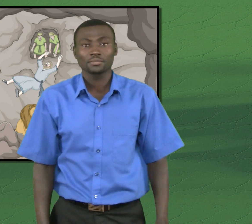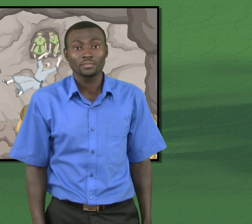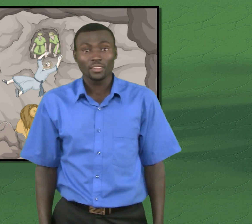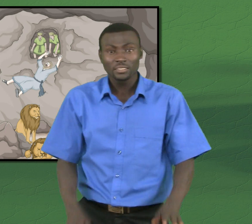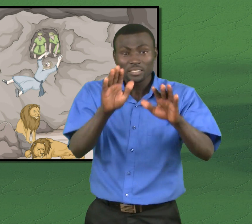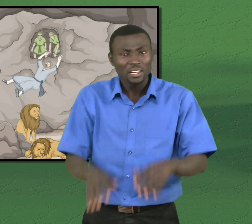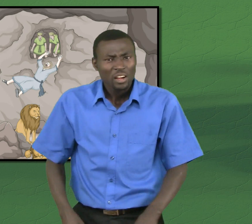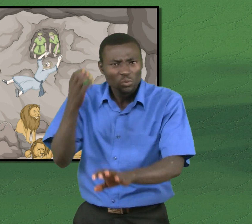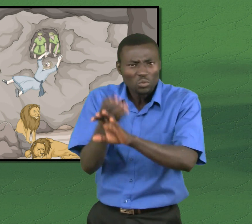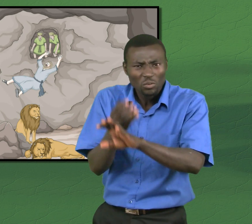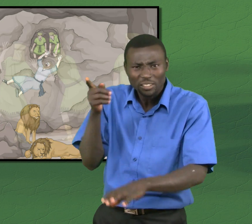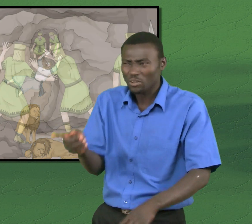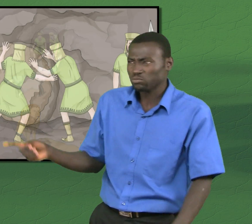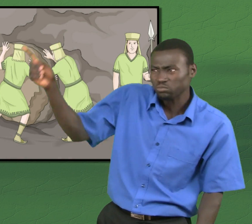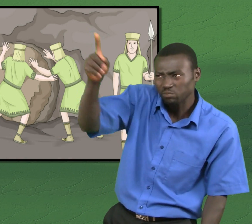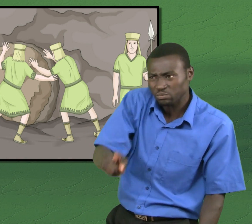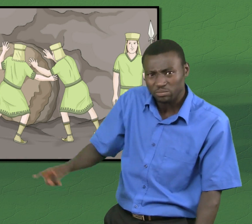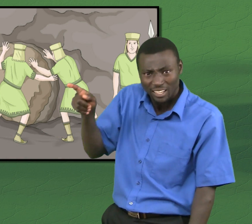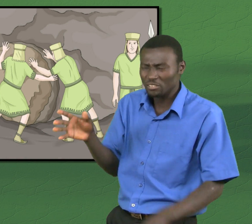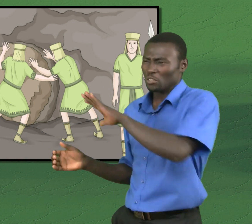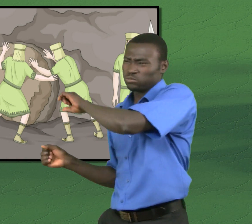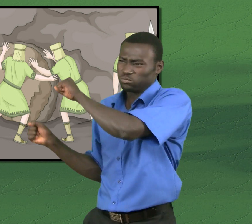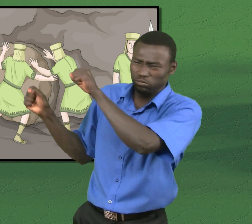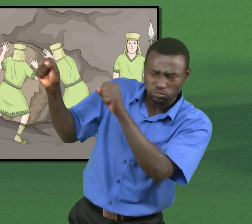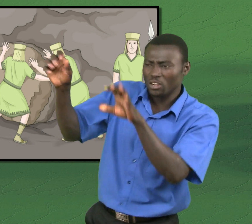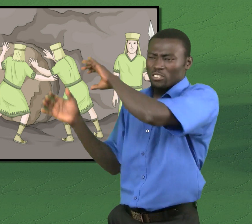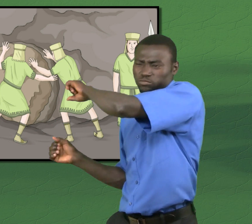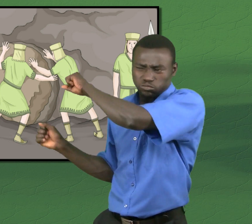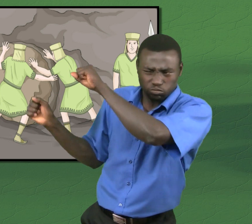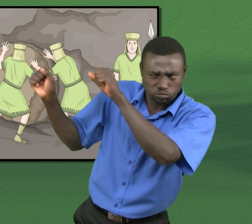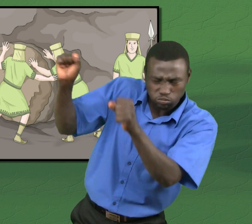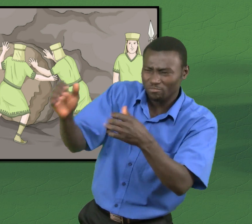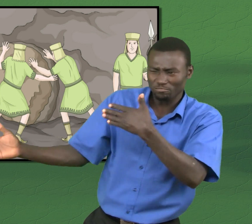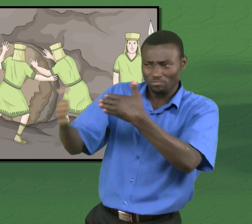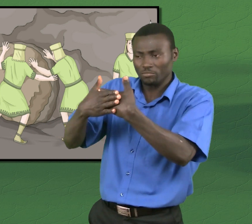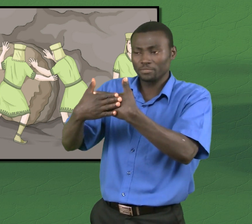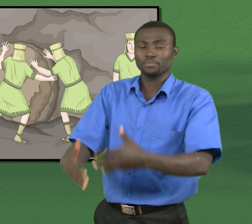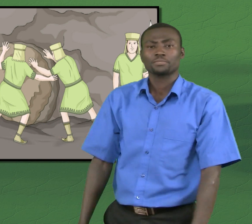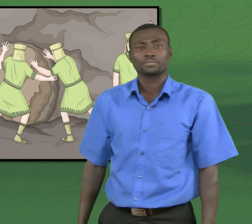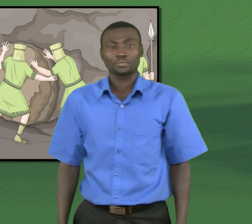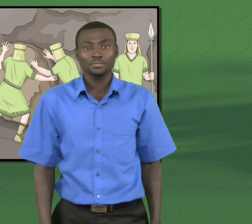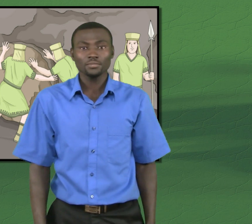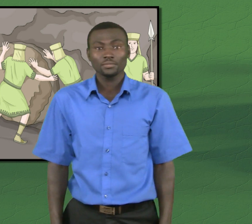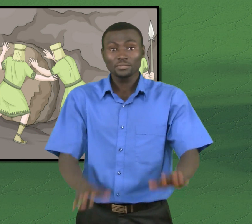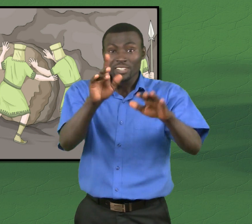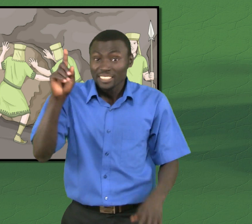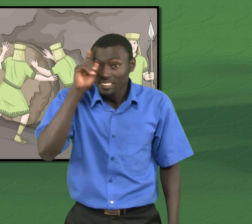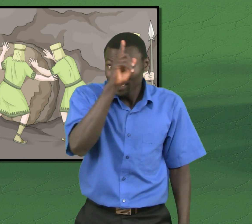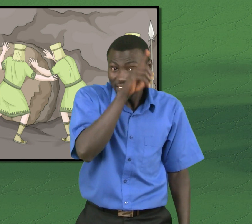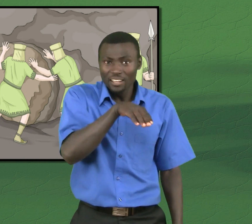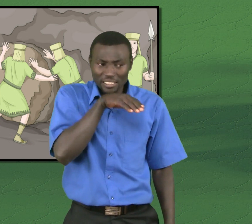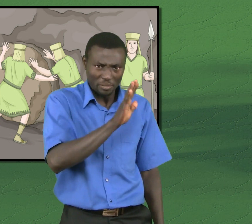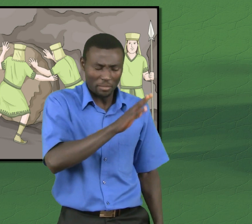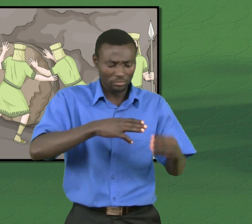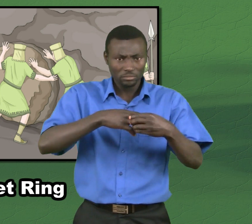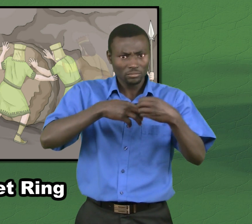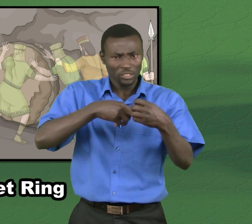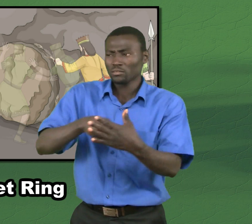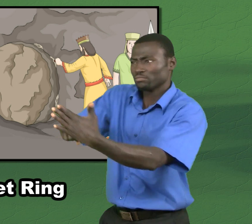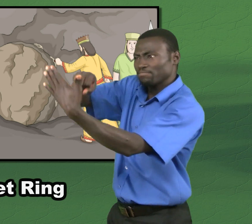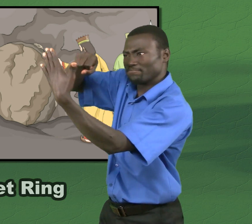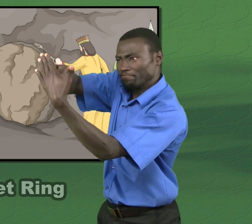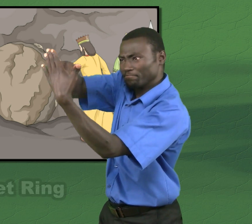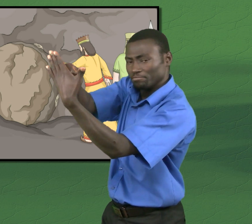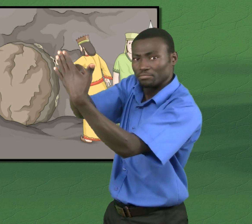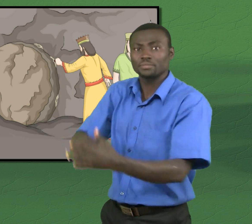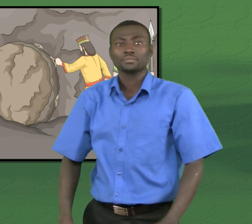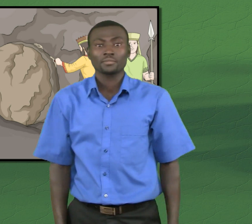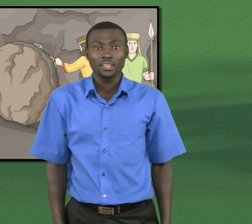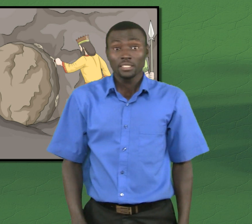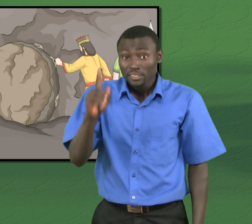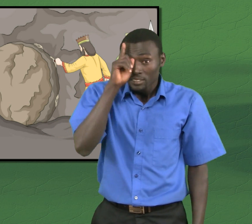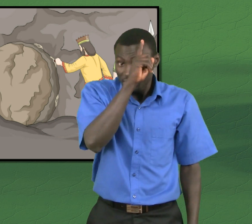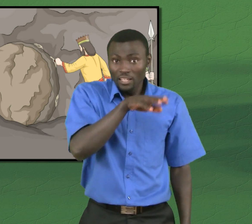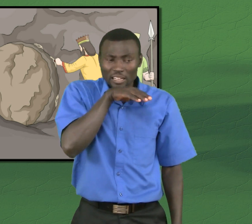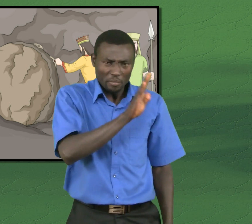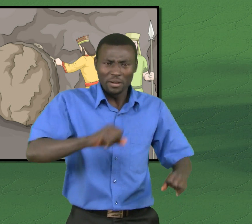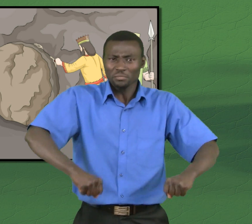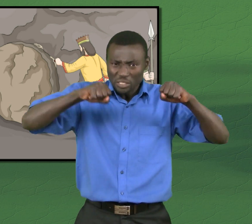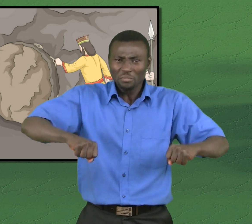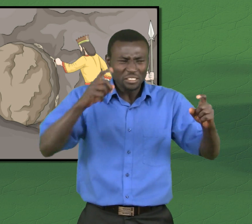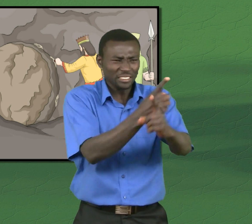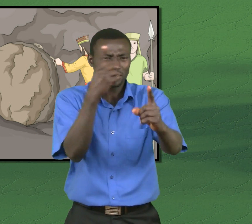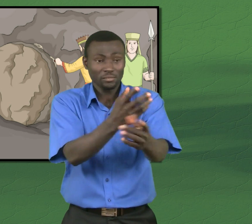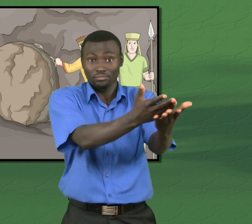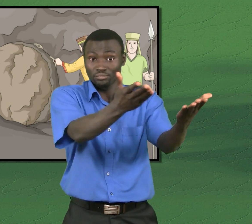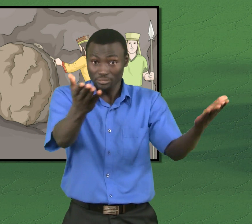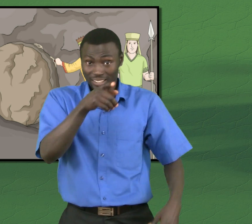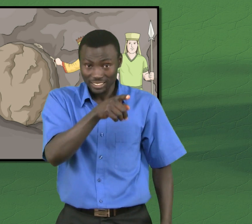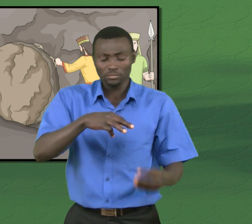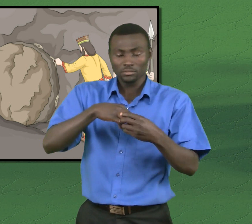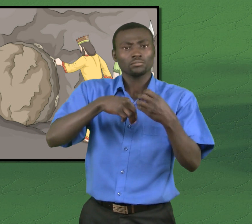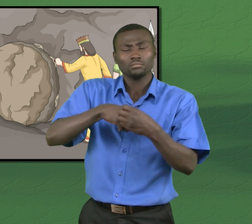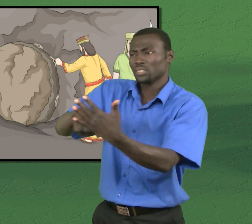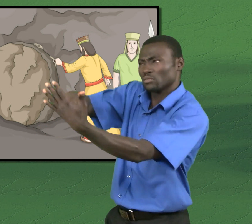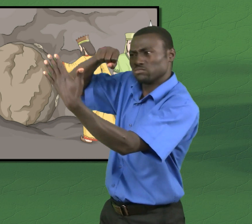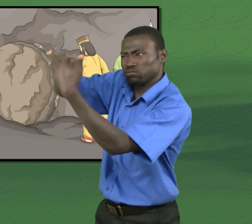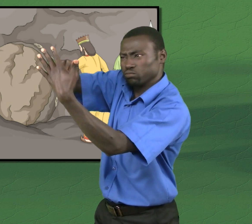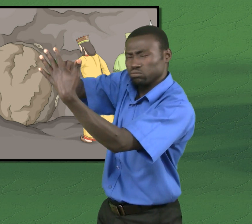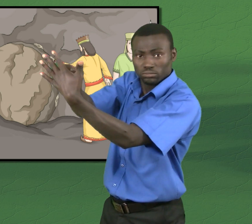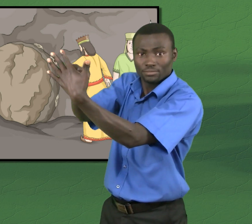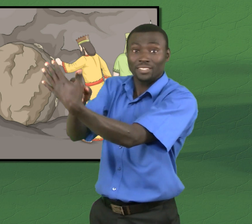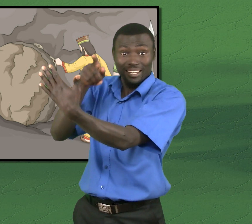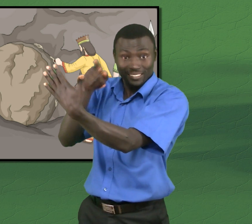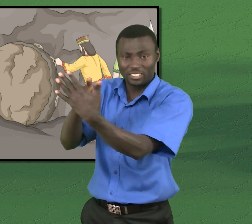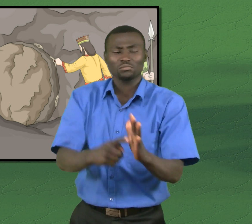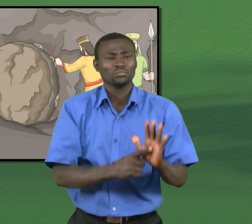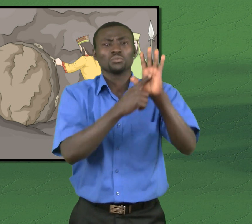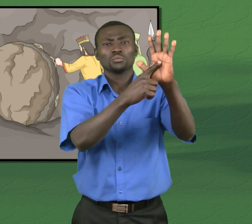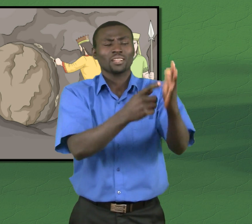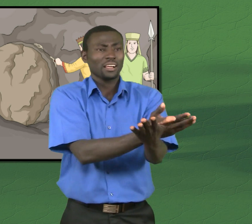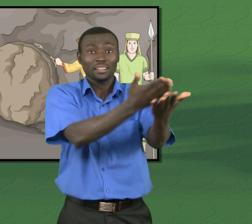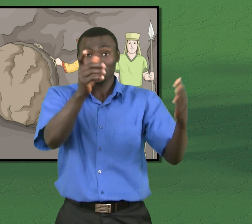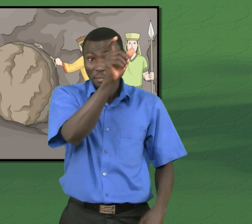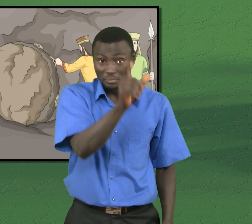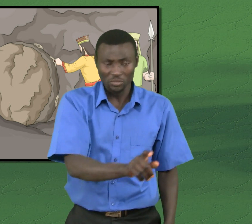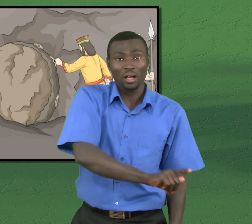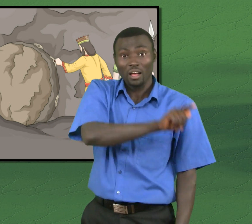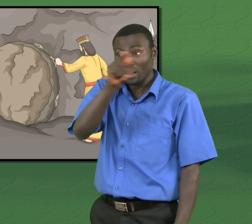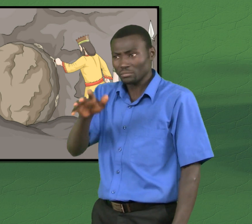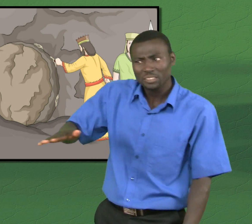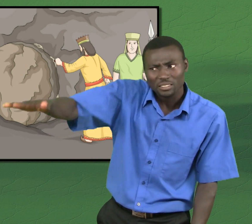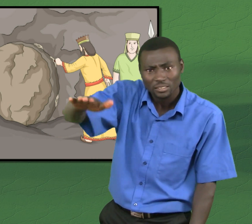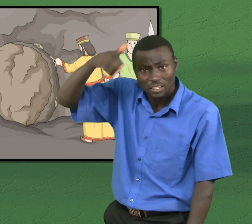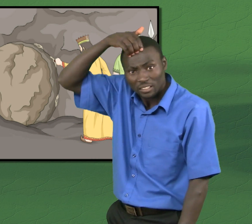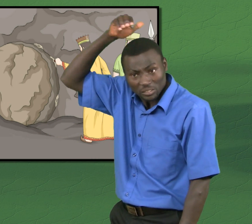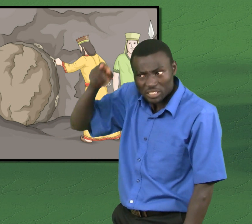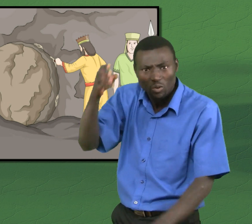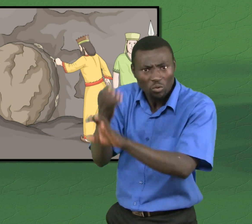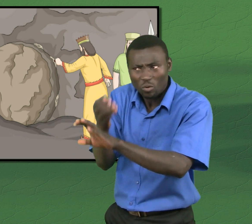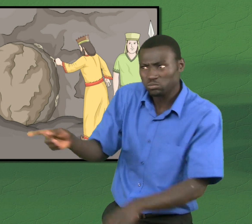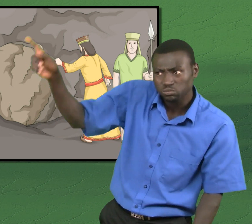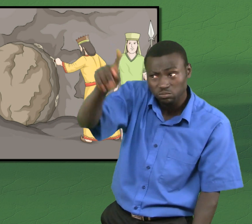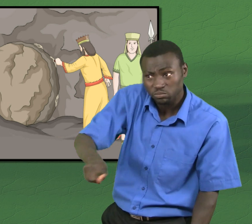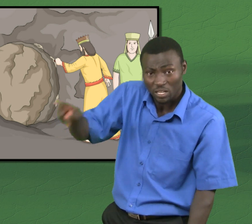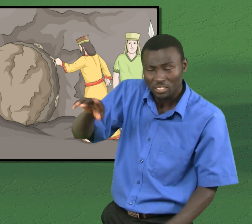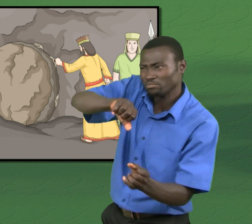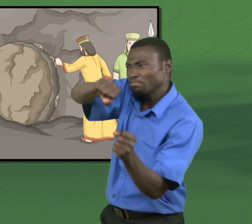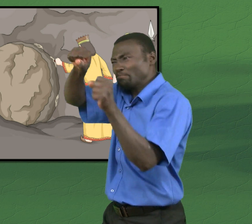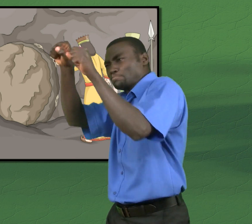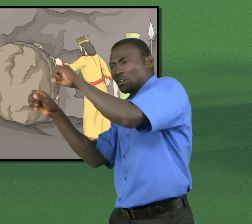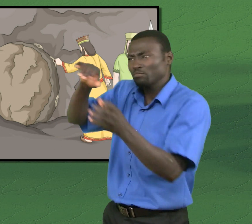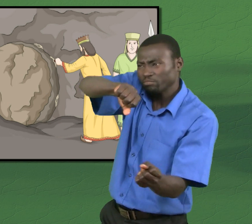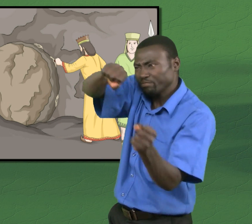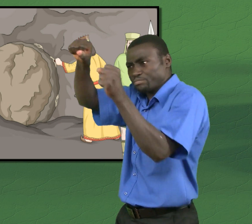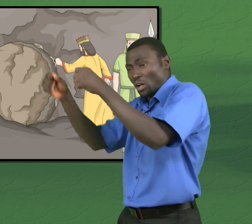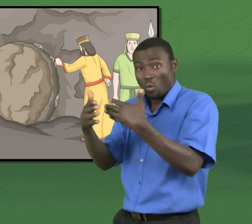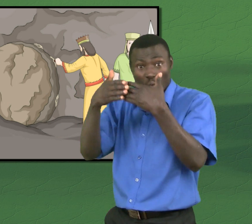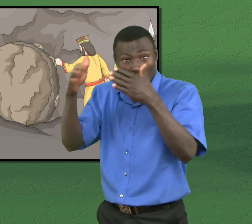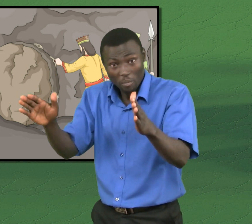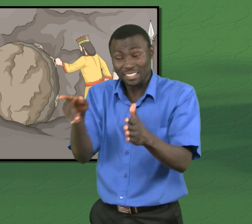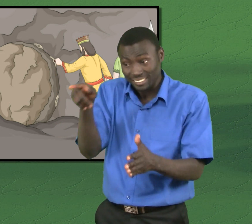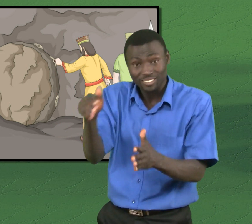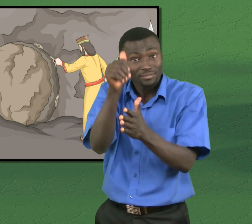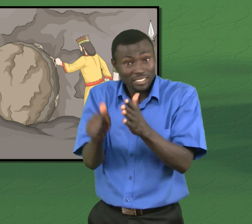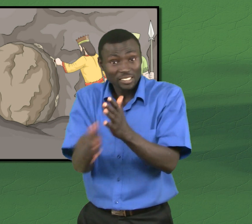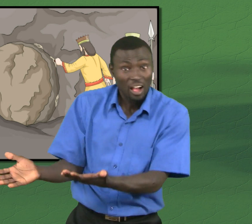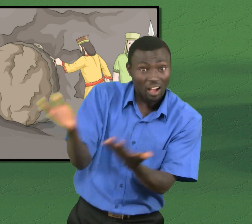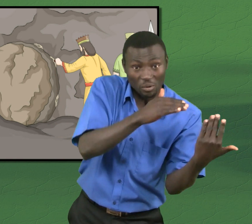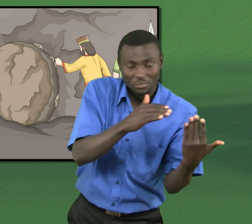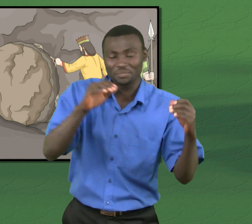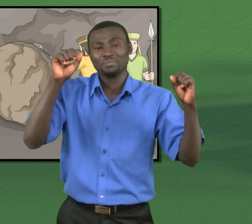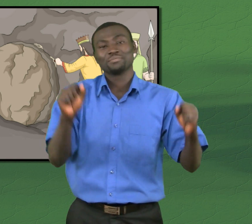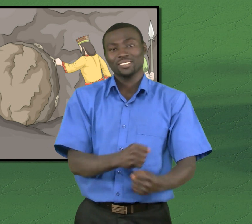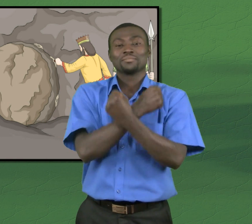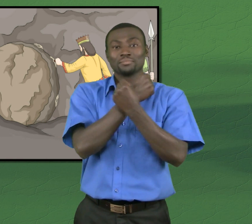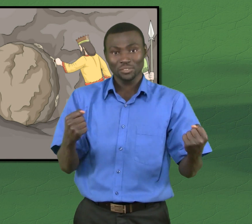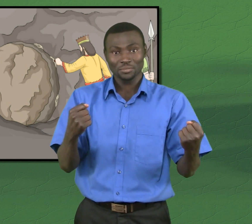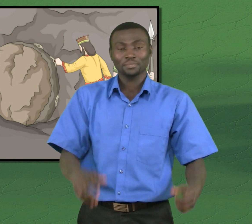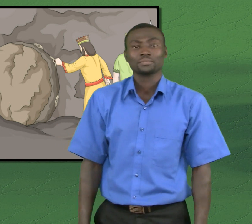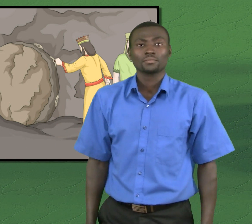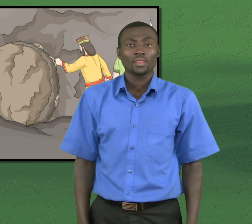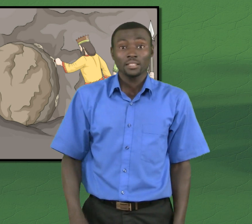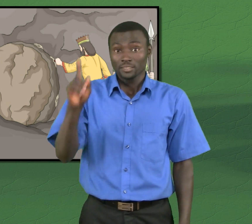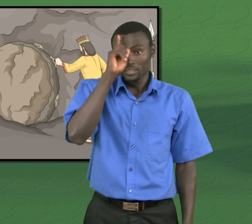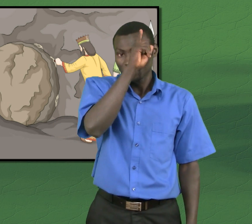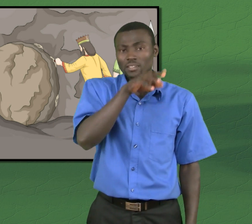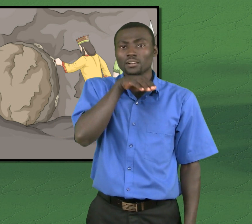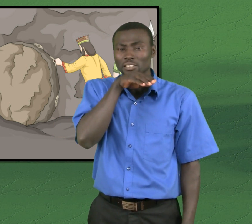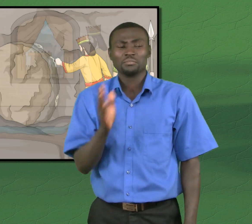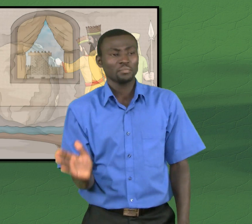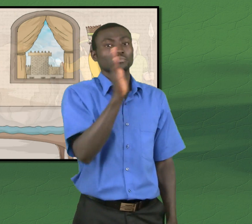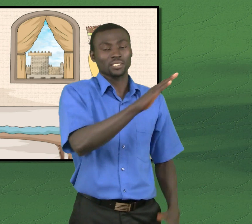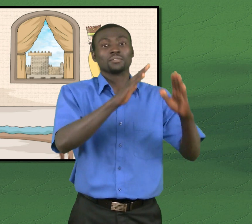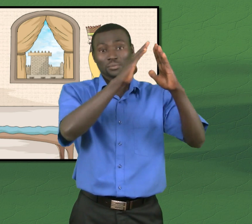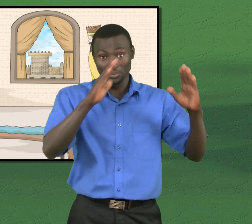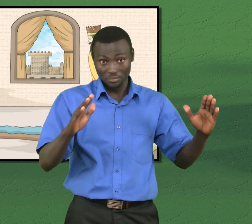A stone was brought and placed over the mouth of the den, and the king sealed it with his own signet ring and with the rings of his nobles, so that nothing concerning Daniel could be changed.